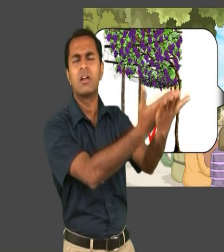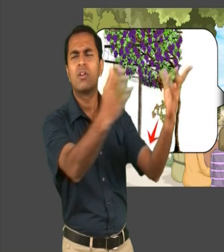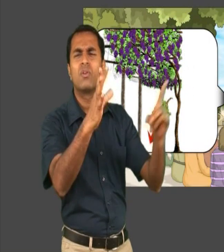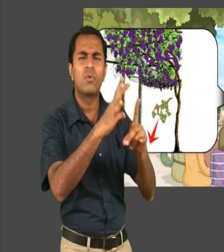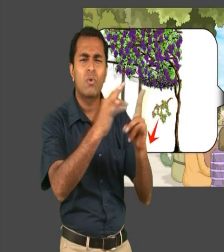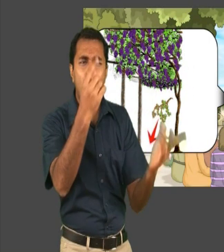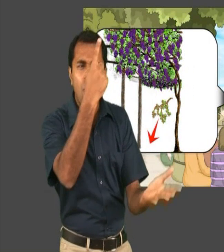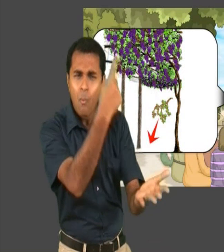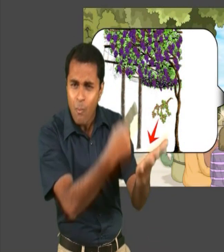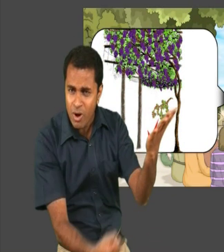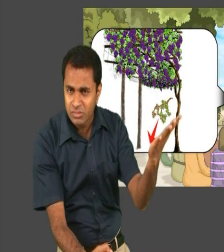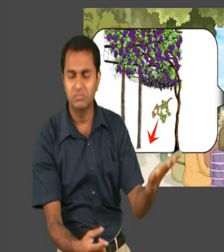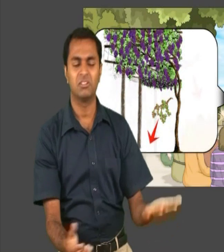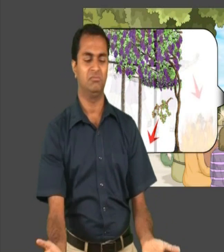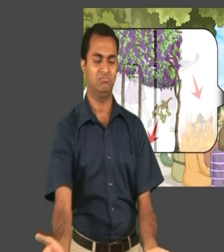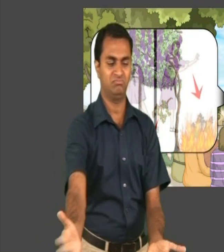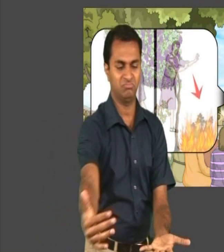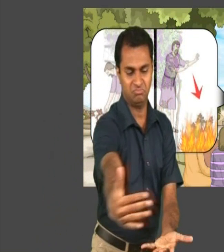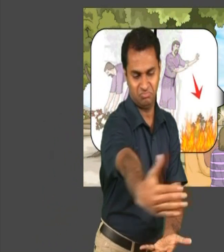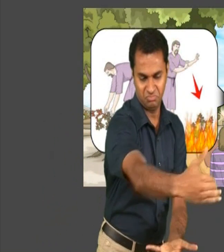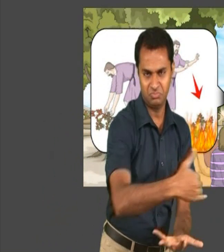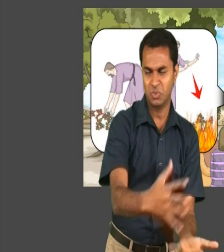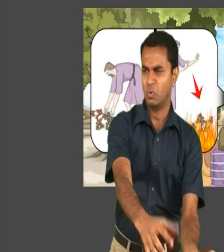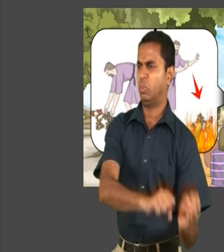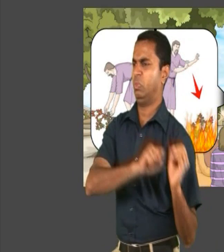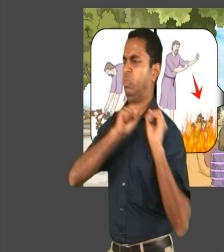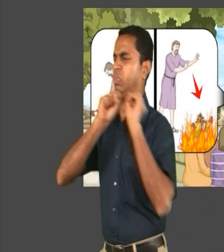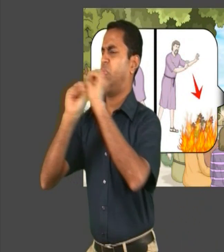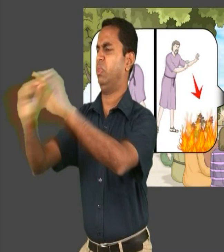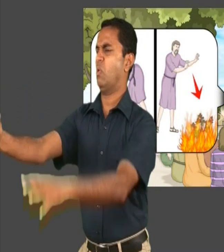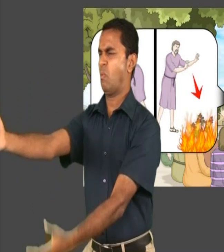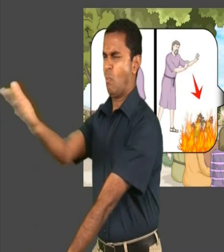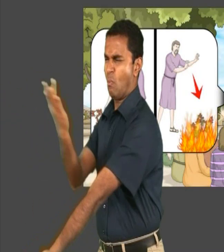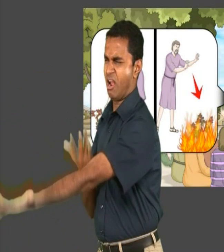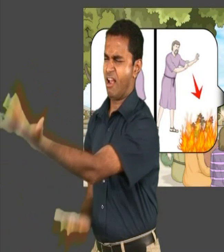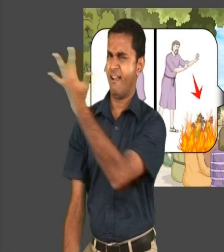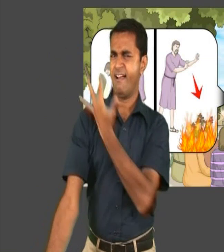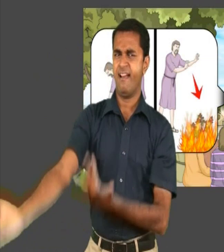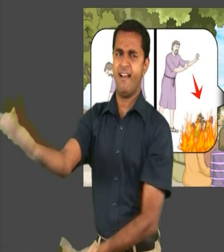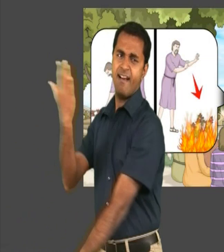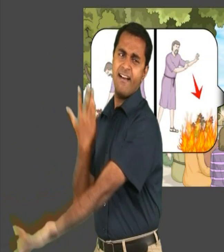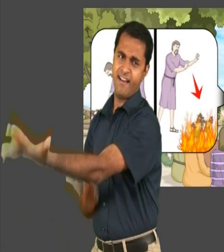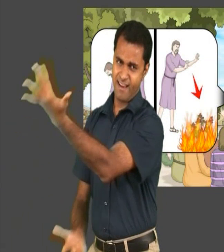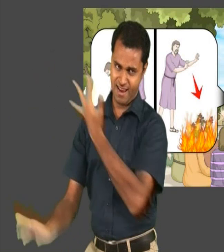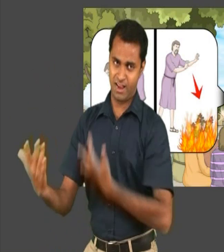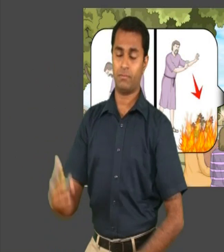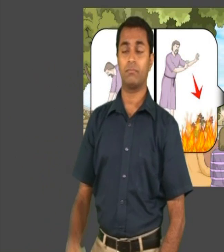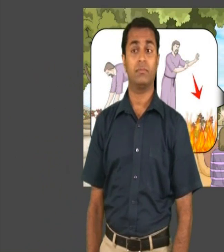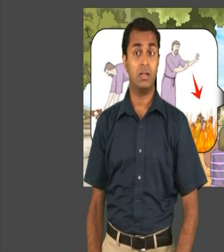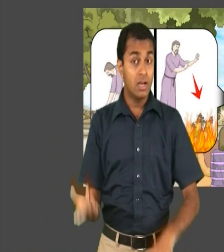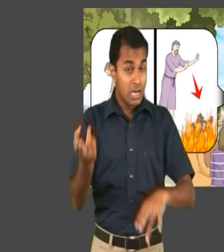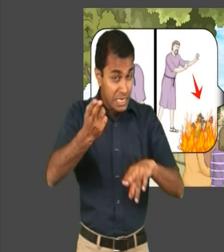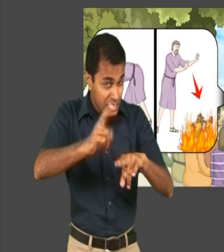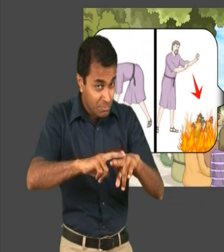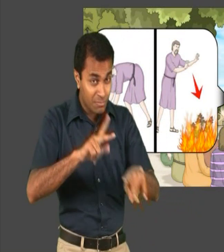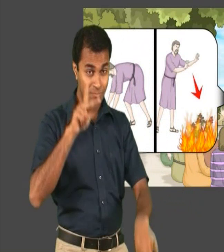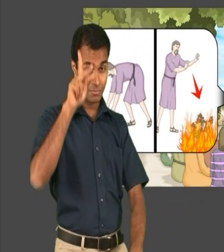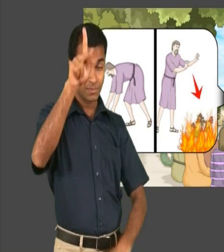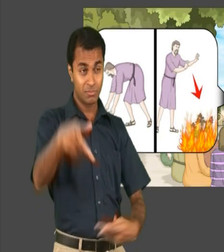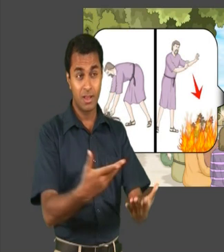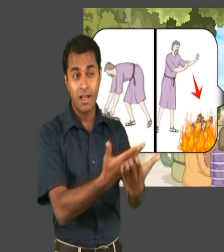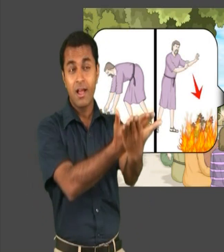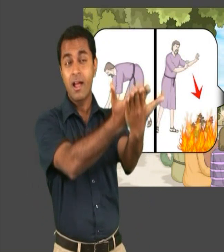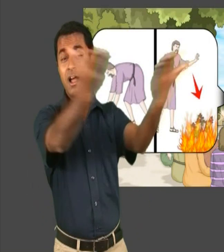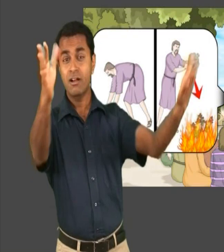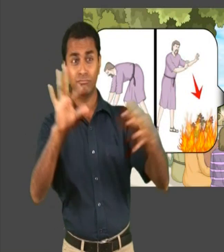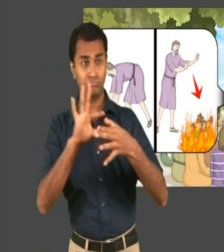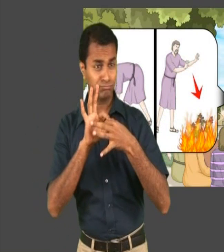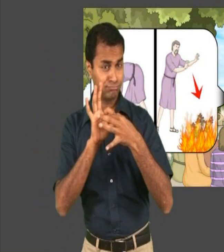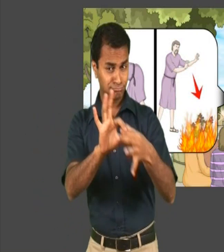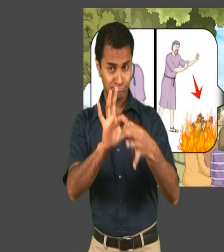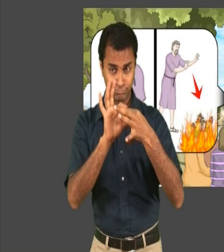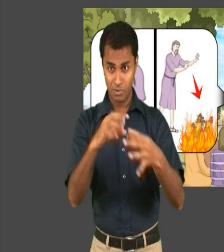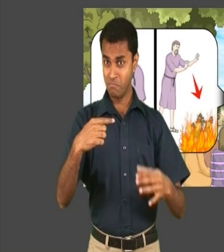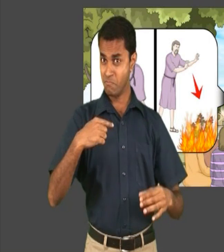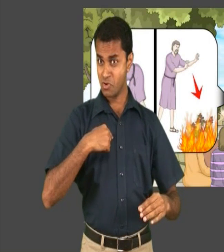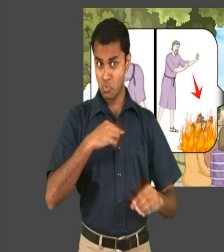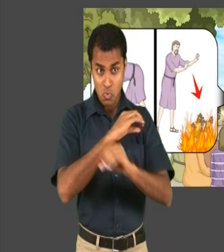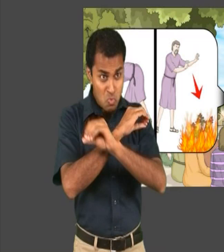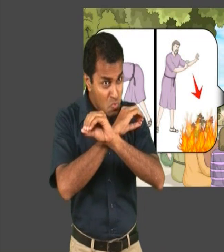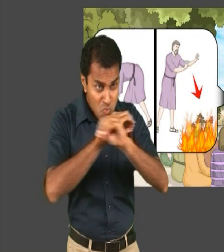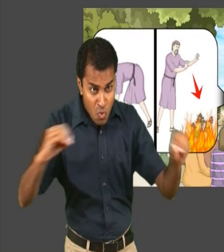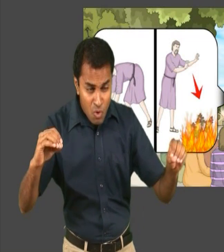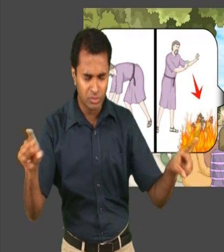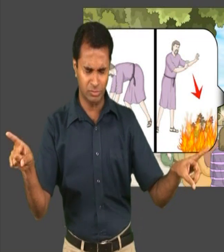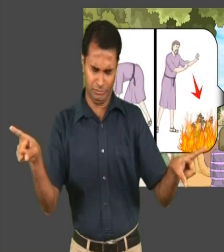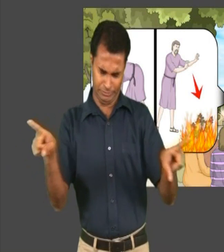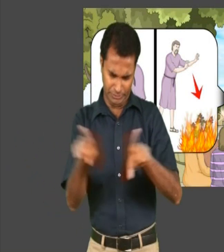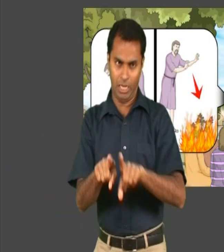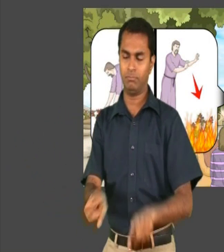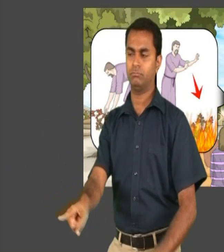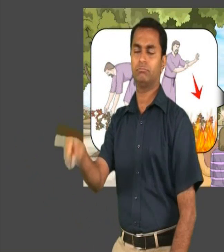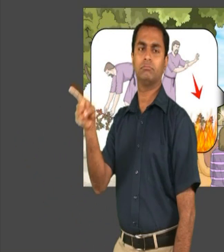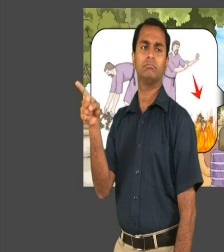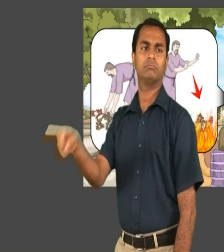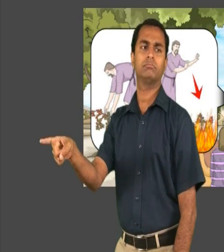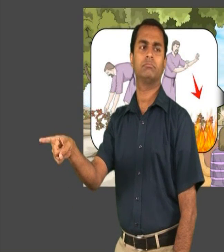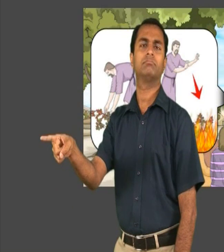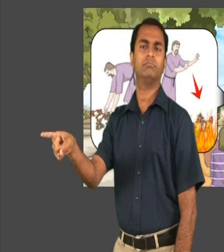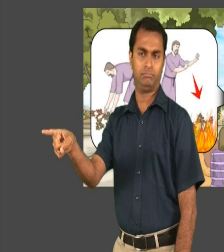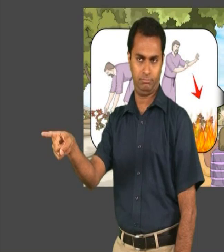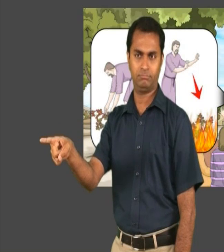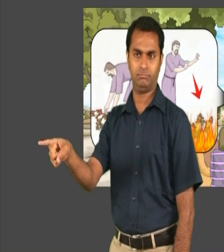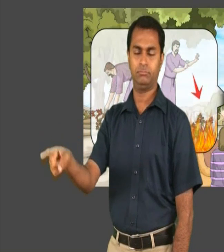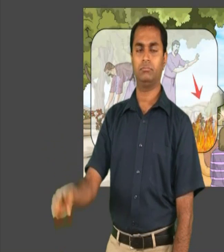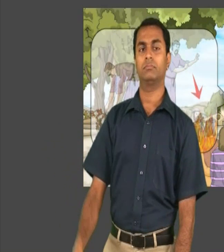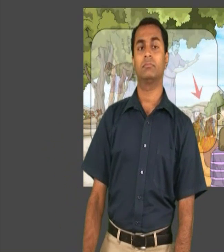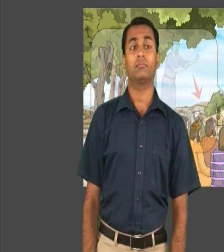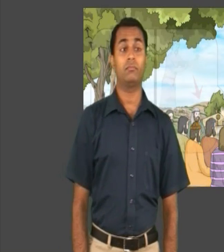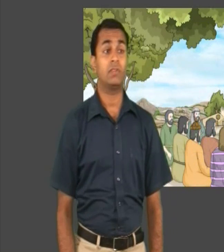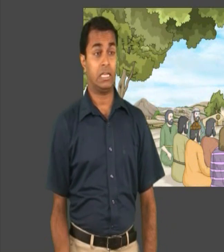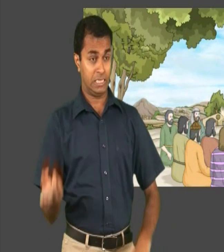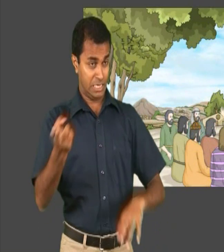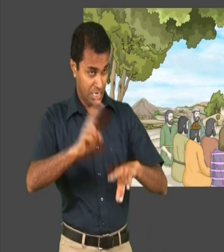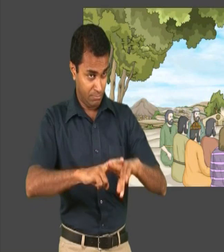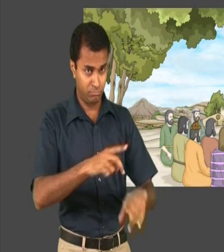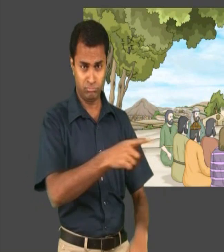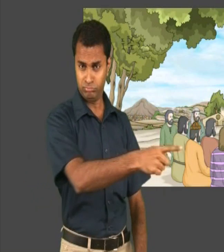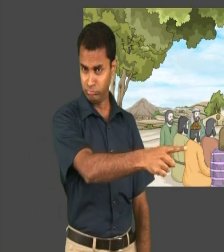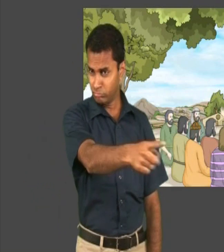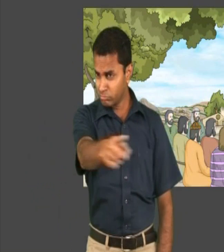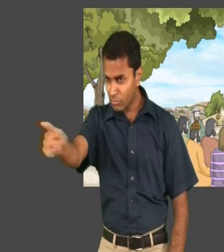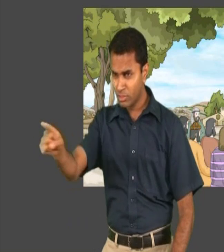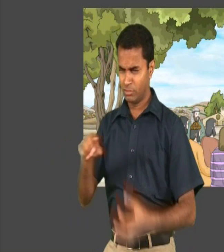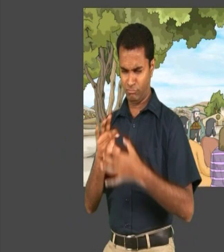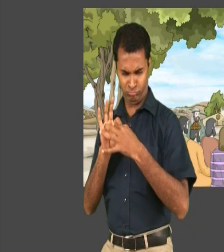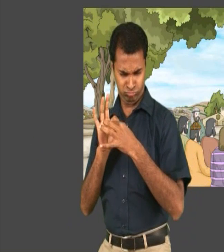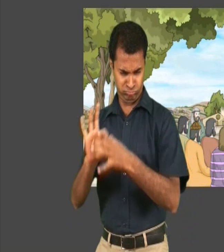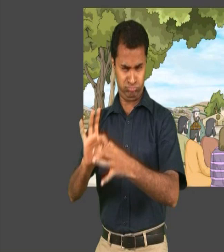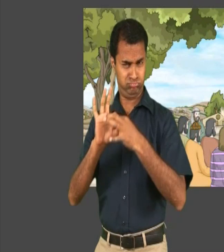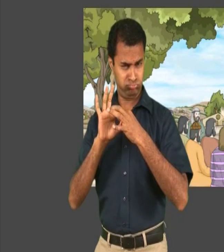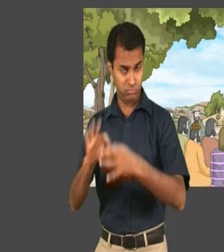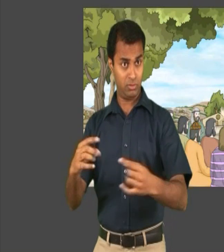Such branches are gathered up, thrown into the fire, and burned.